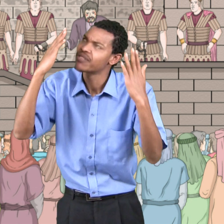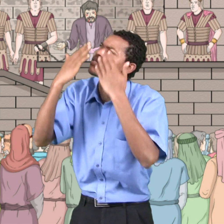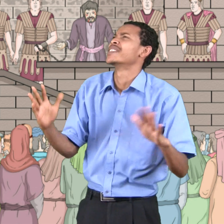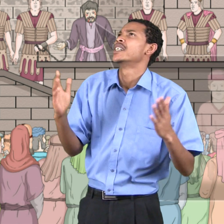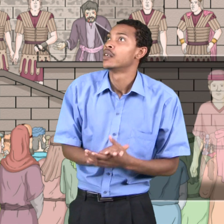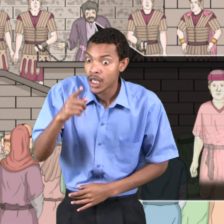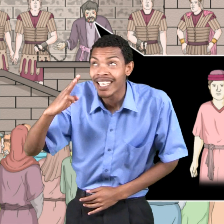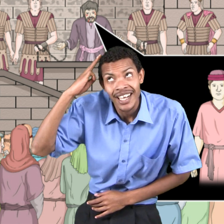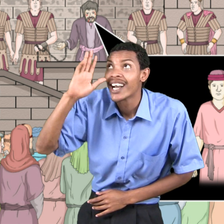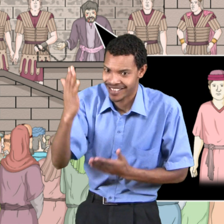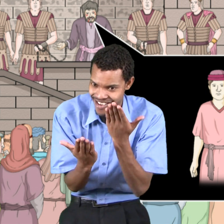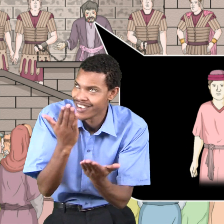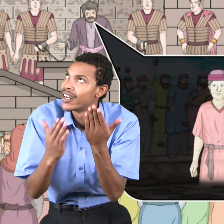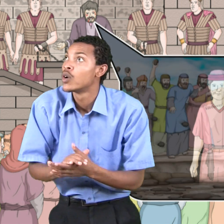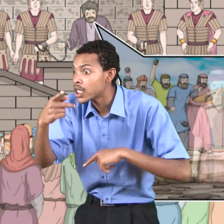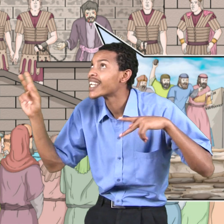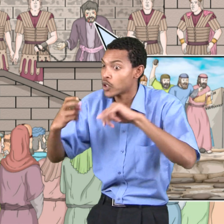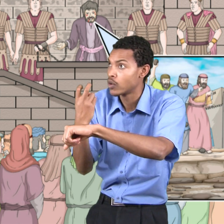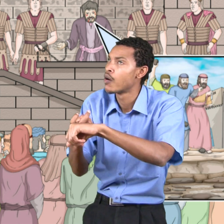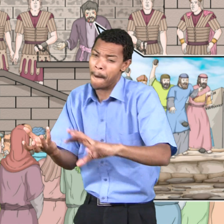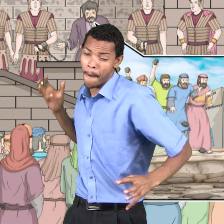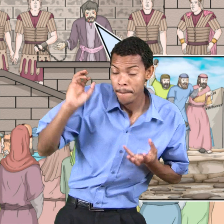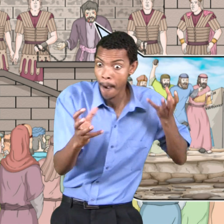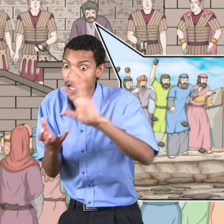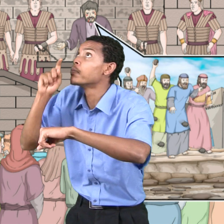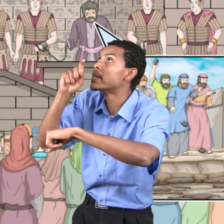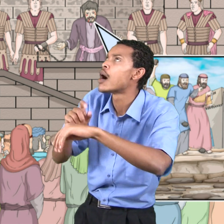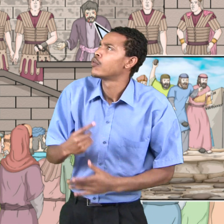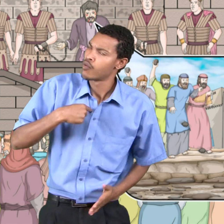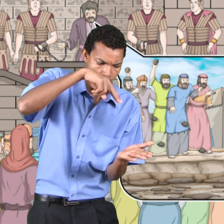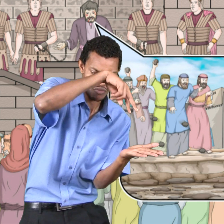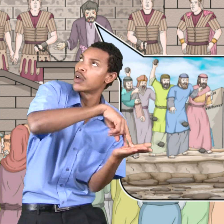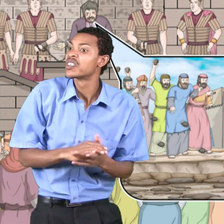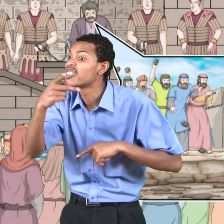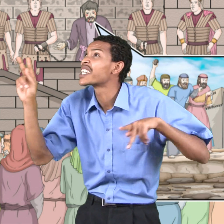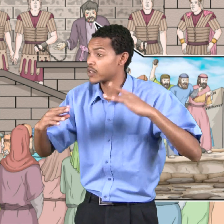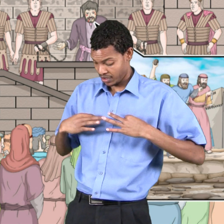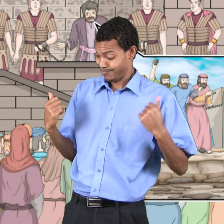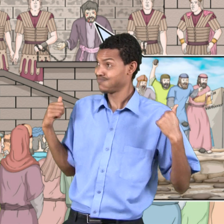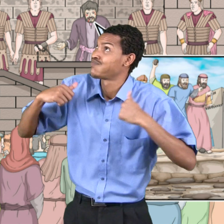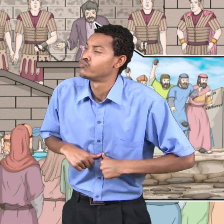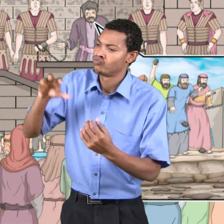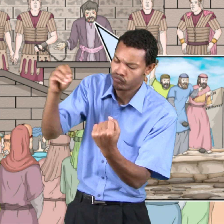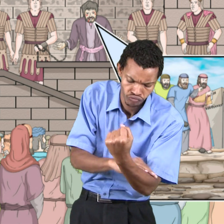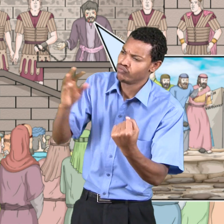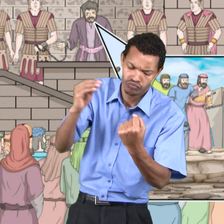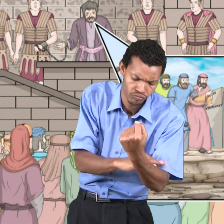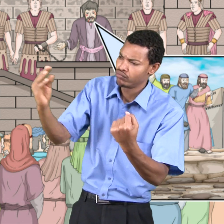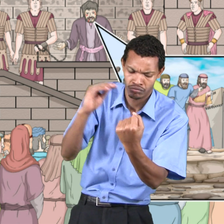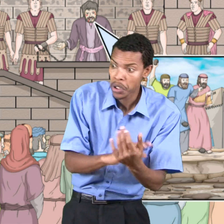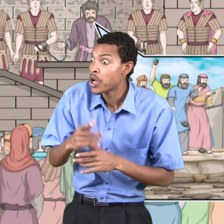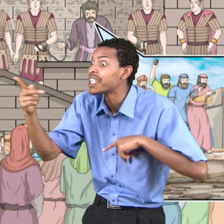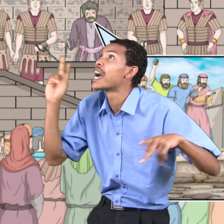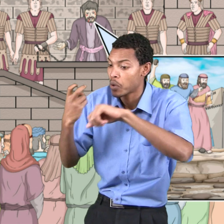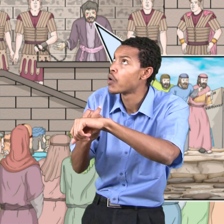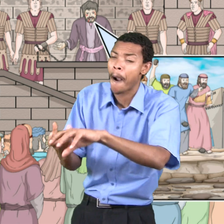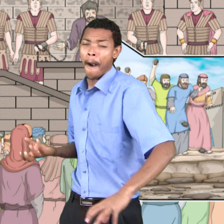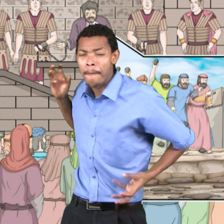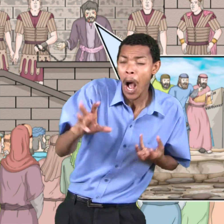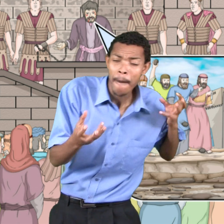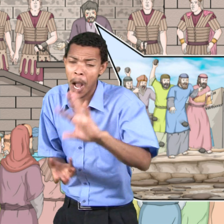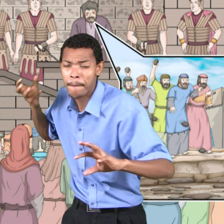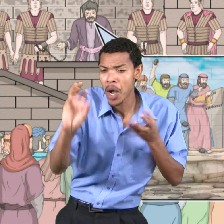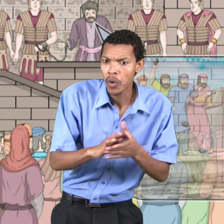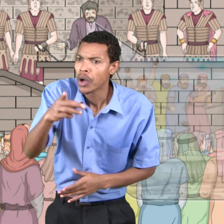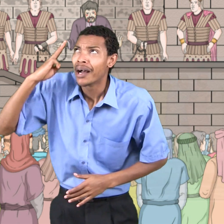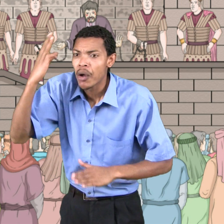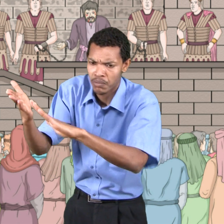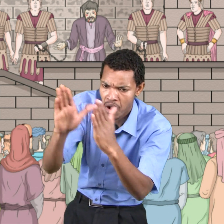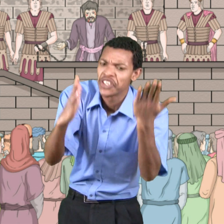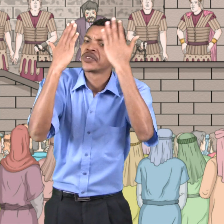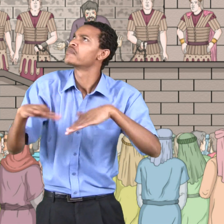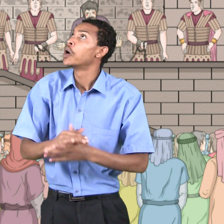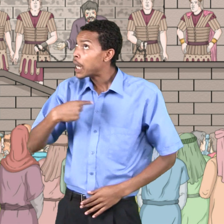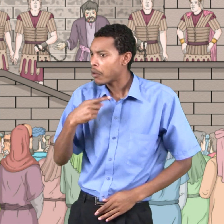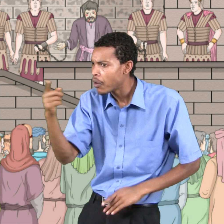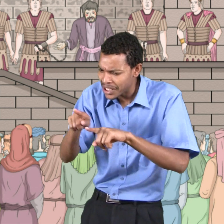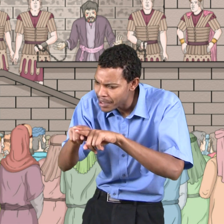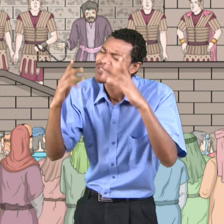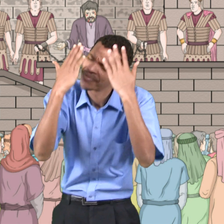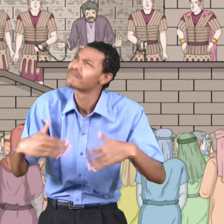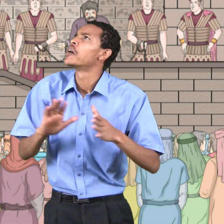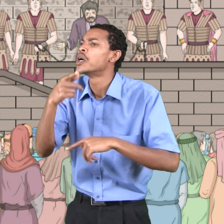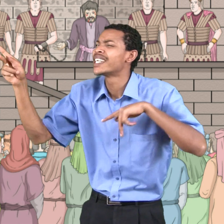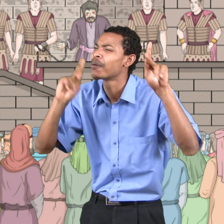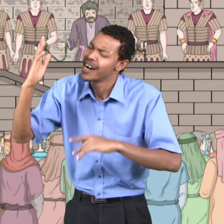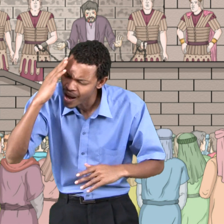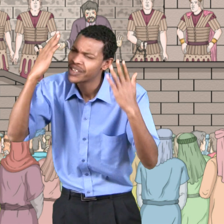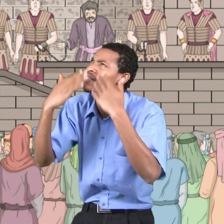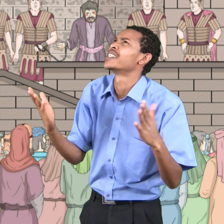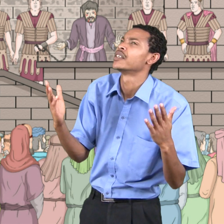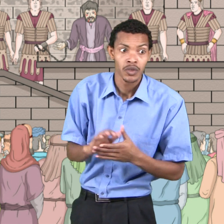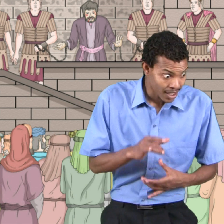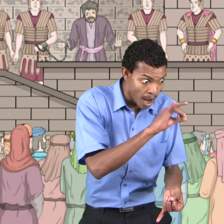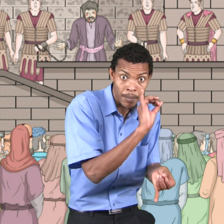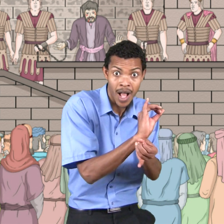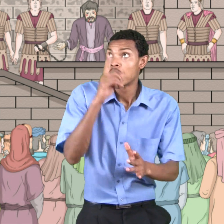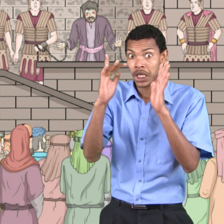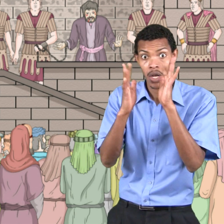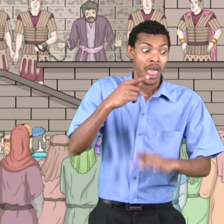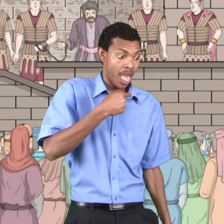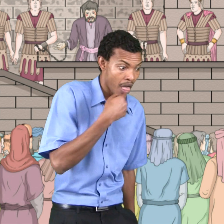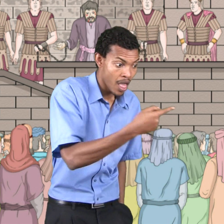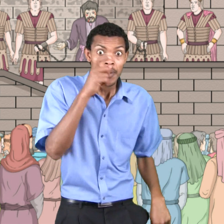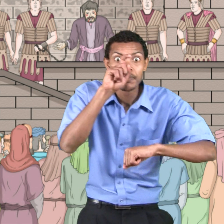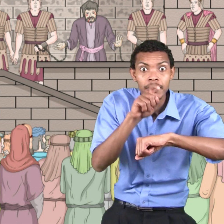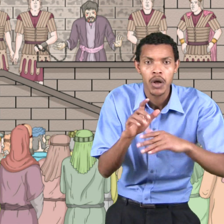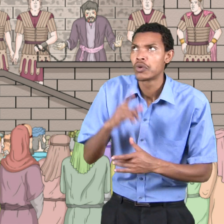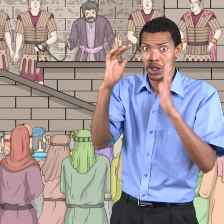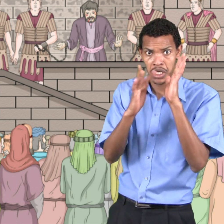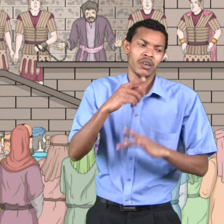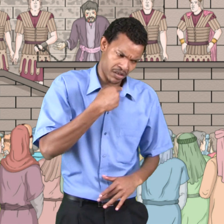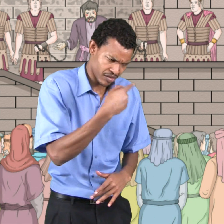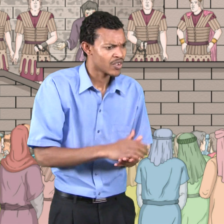And when the blood of Your witness Stephen was shed, I stood there giving my approval and watching over the garments of those who killed him.’